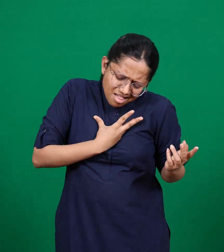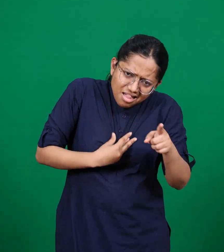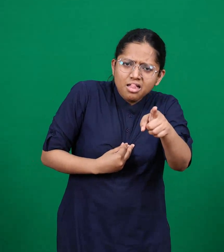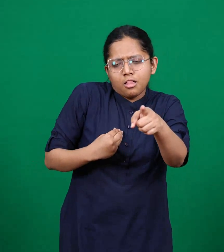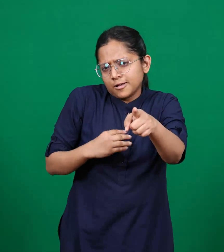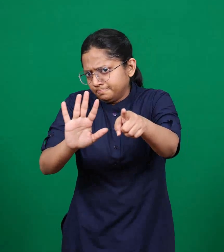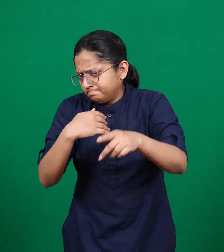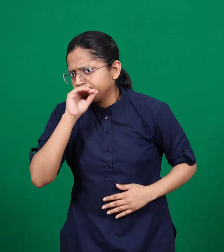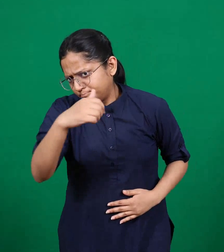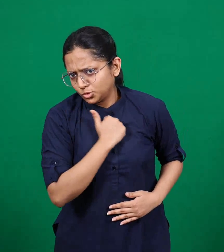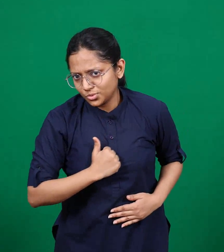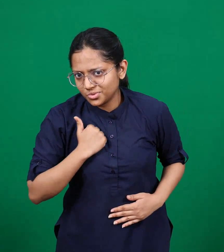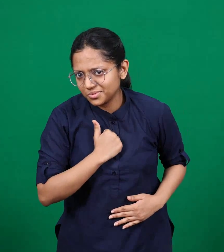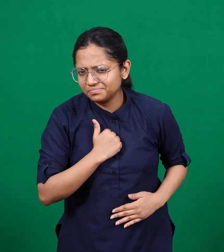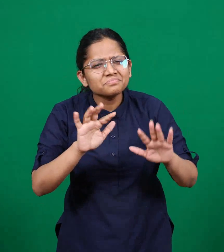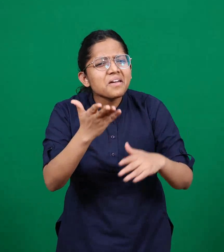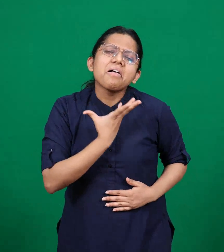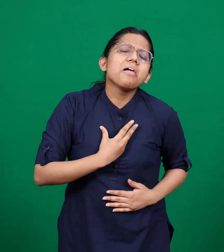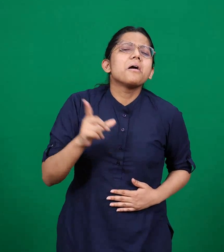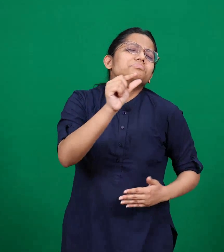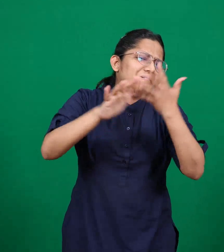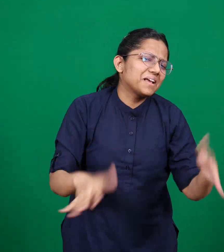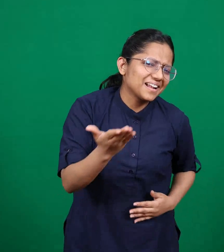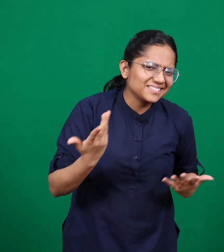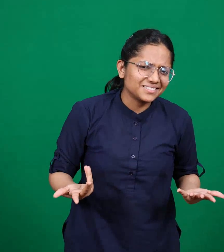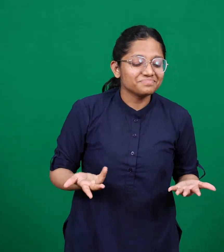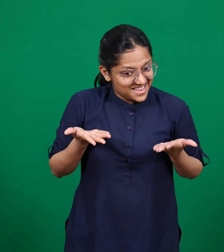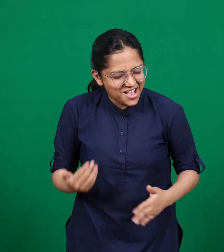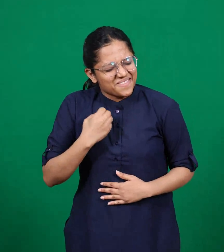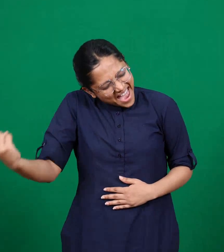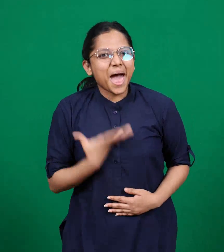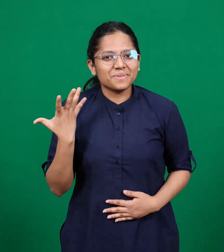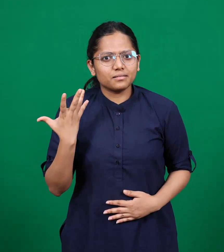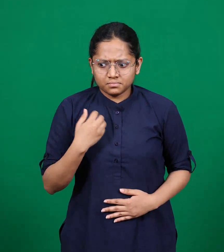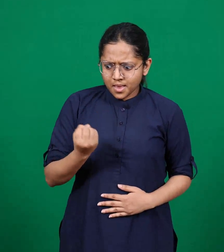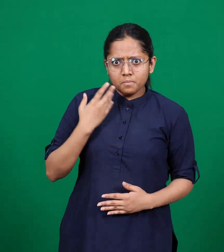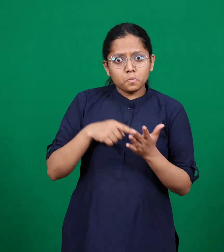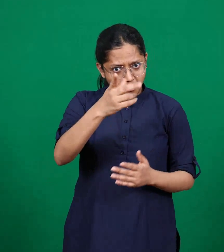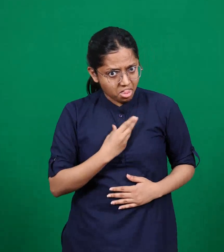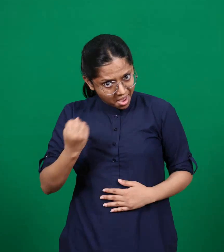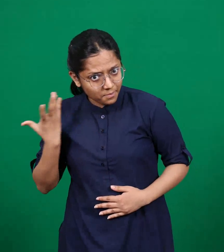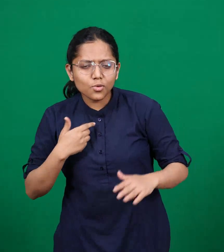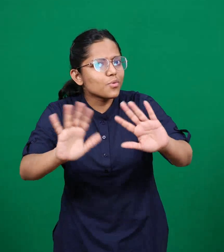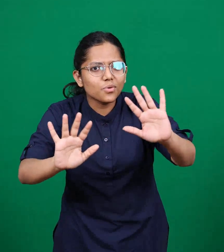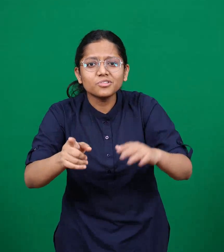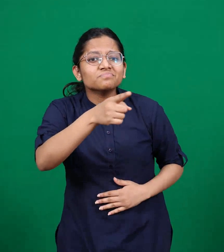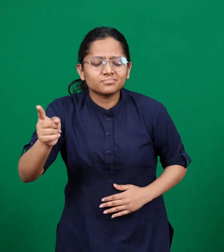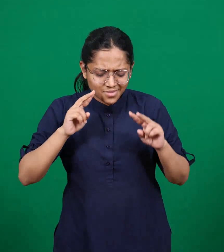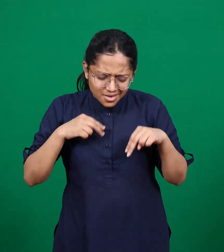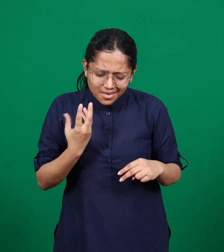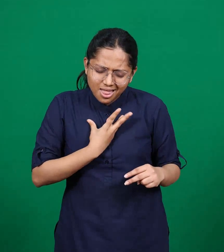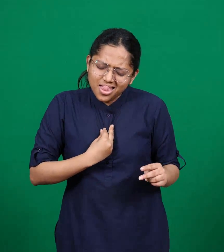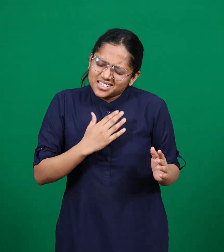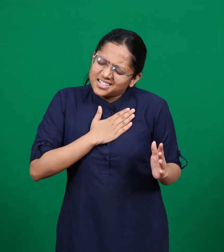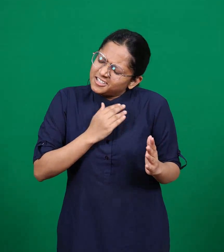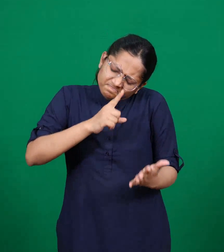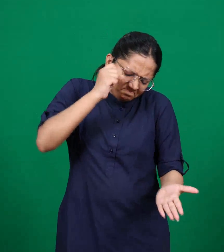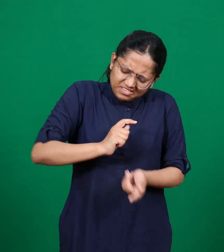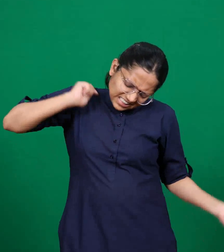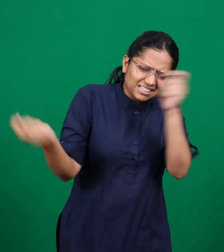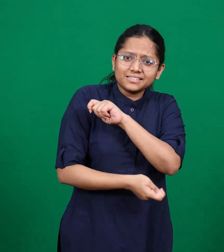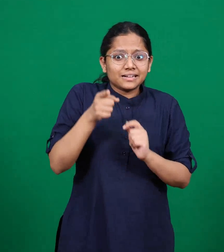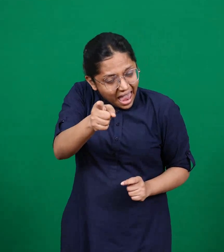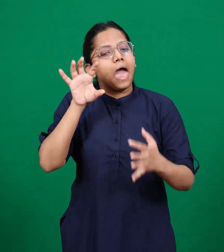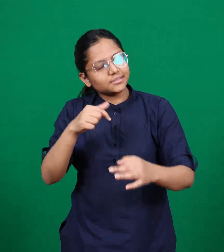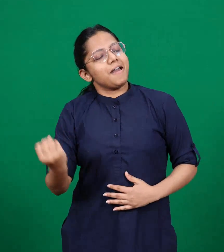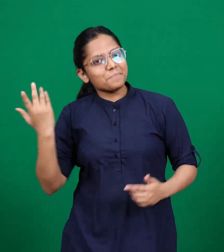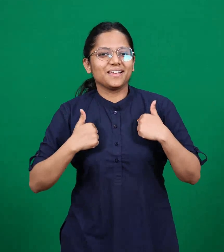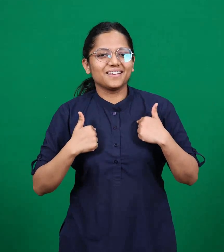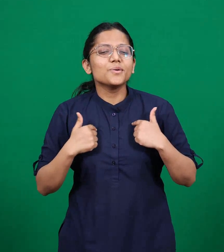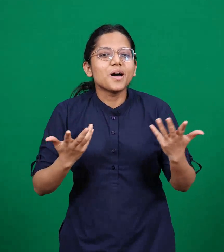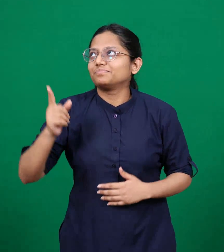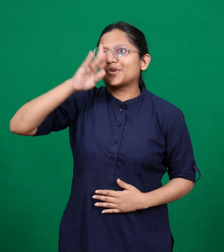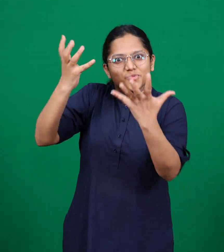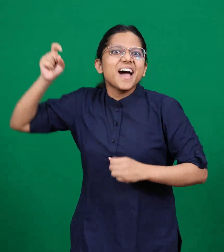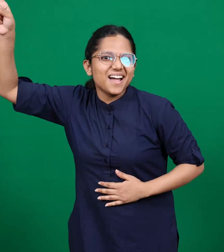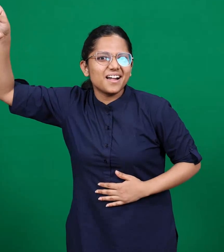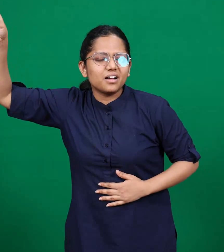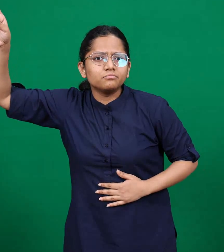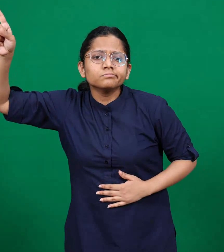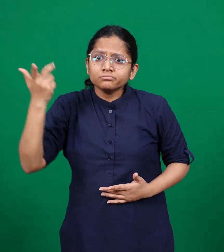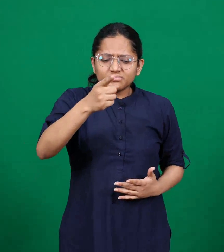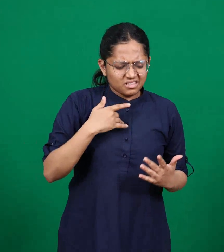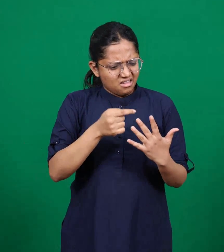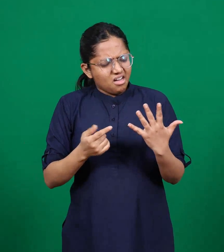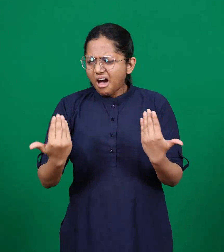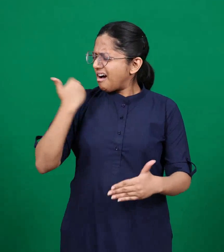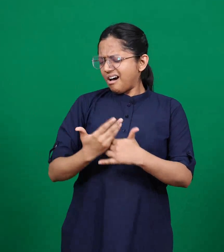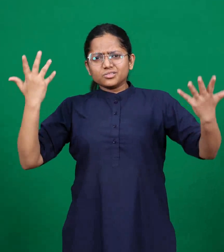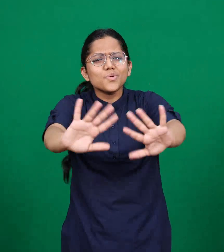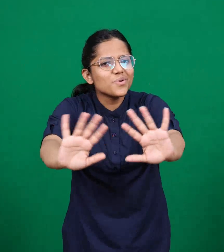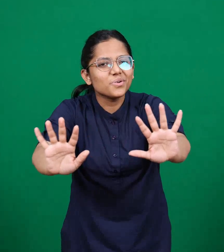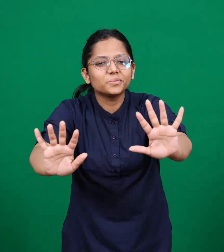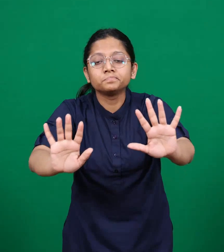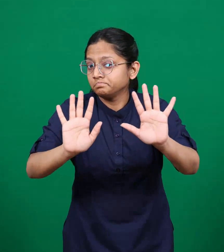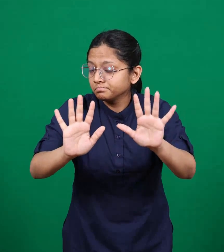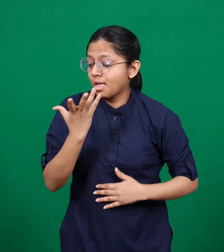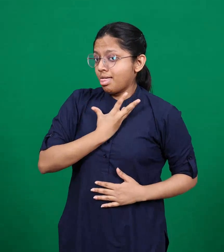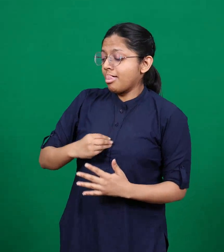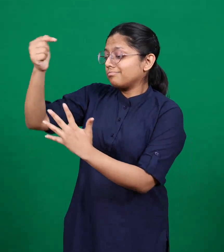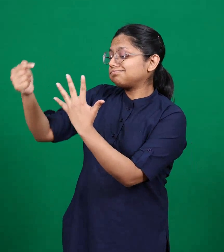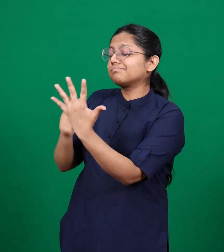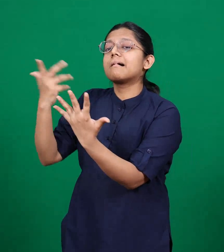And now I rejoice, not because you were made sorrowful, but because your sorrow led you to repentance.